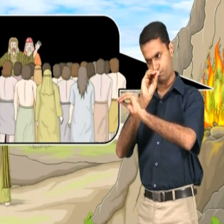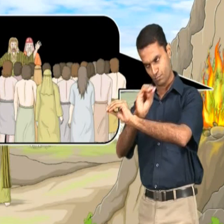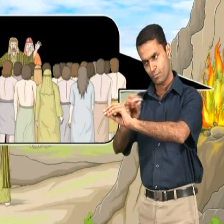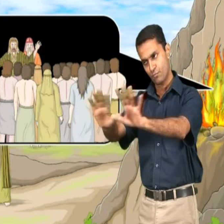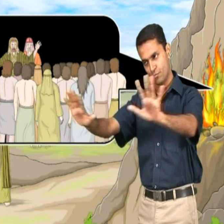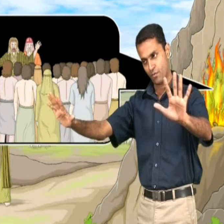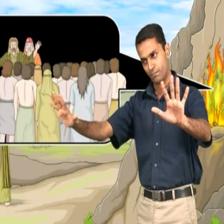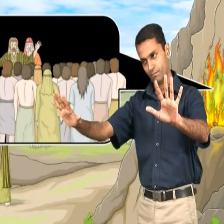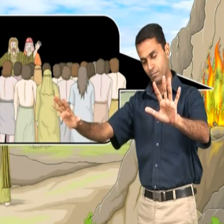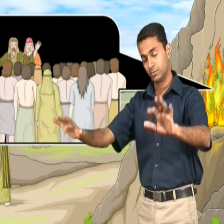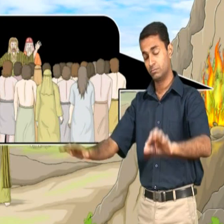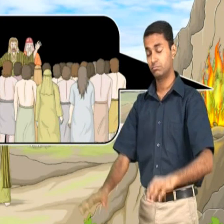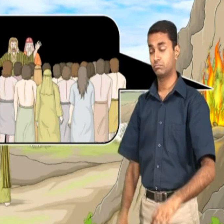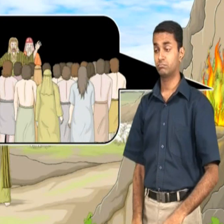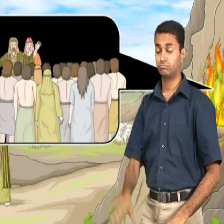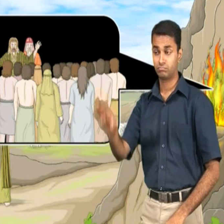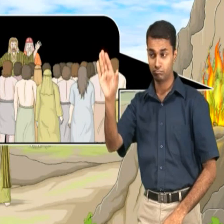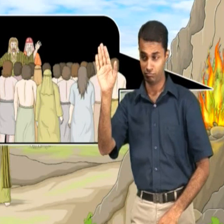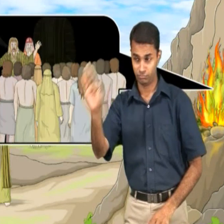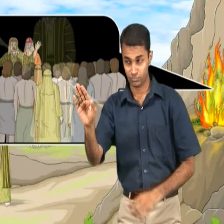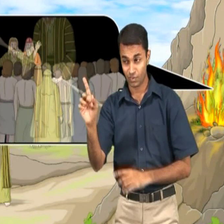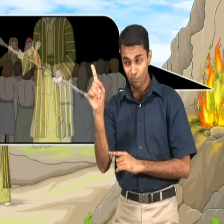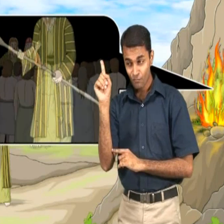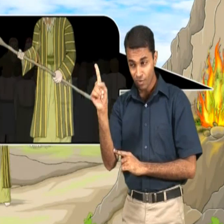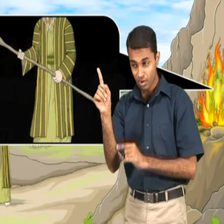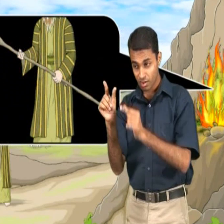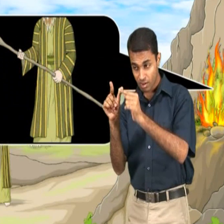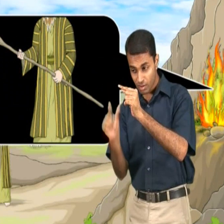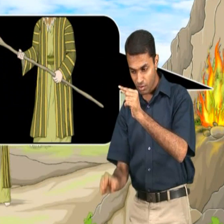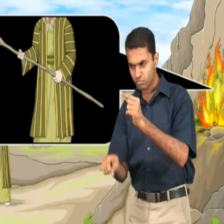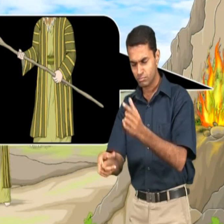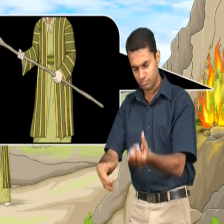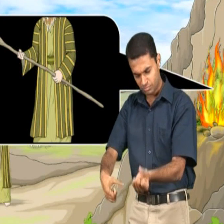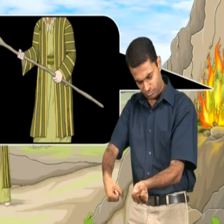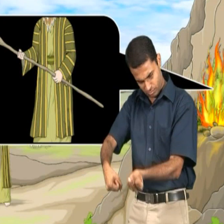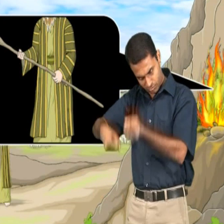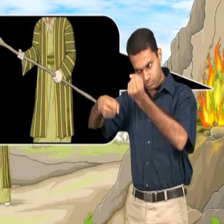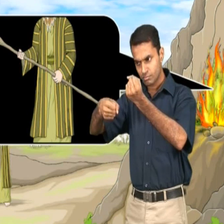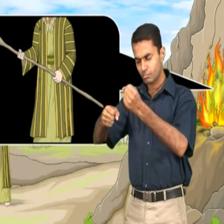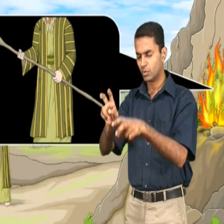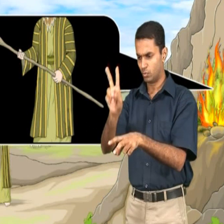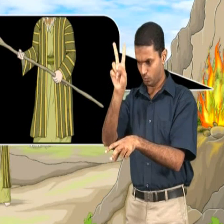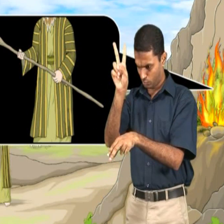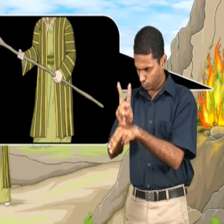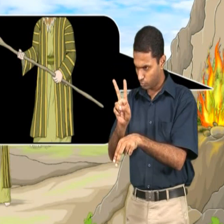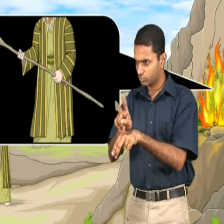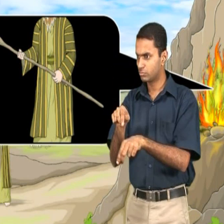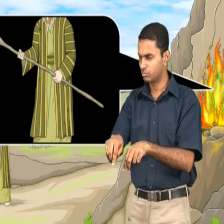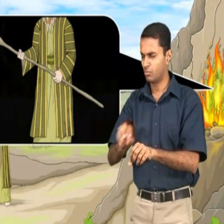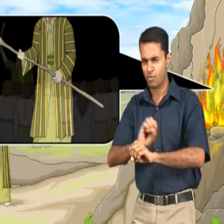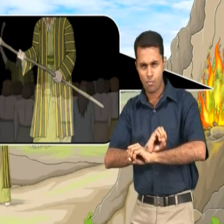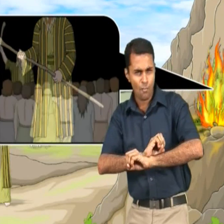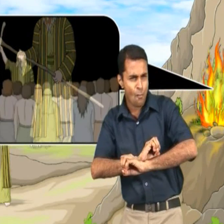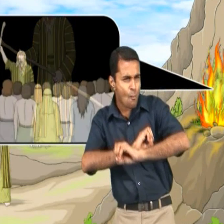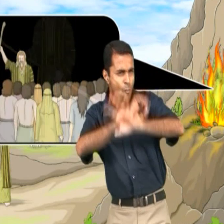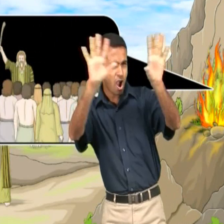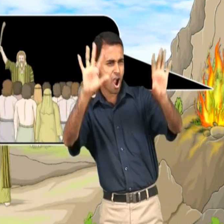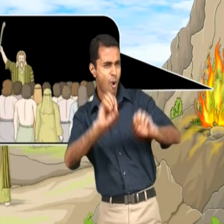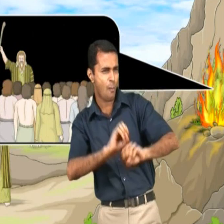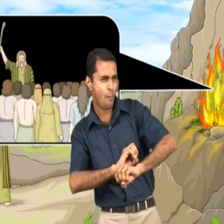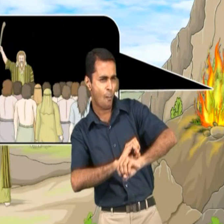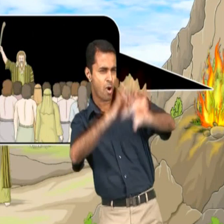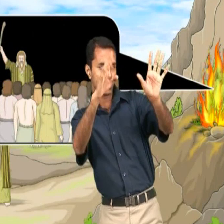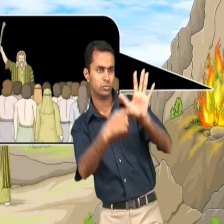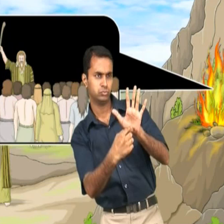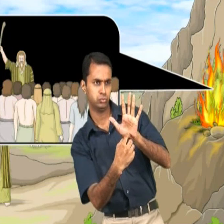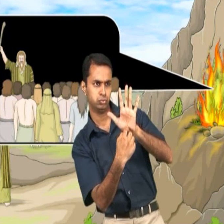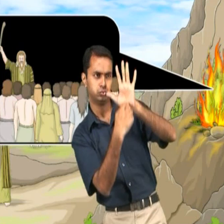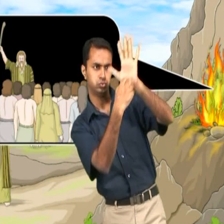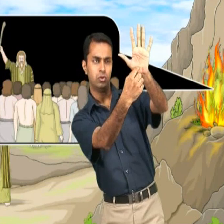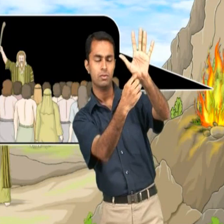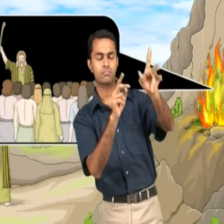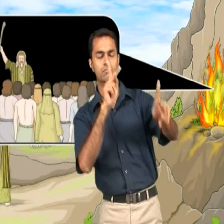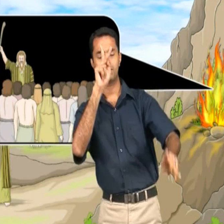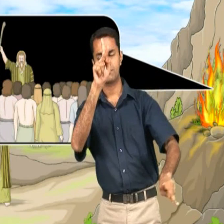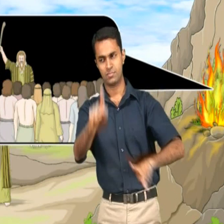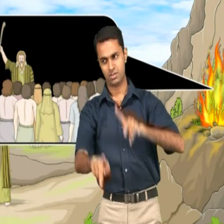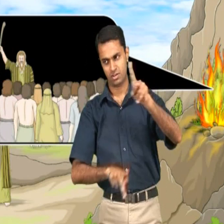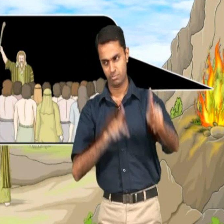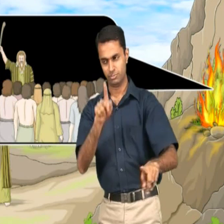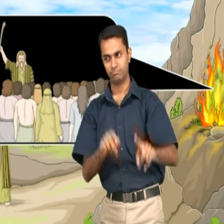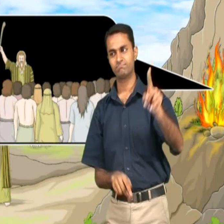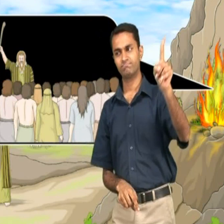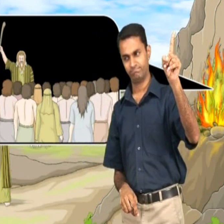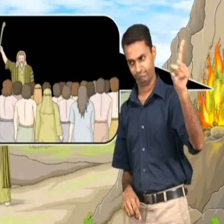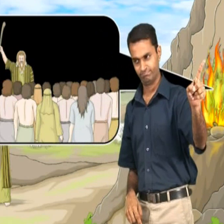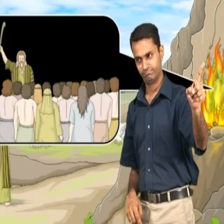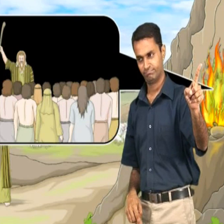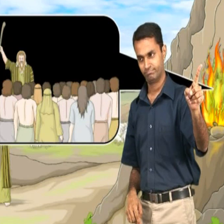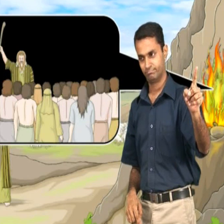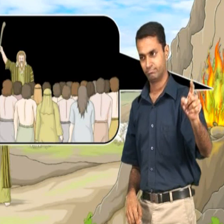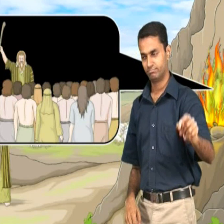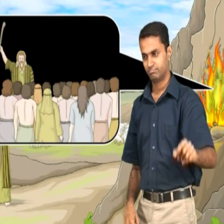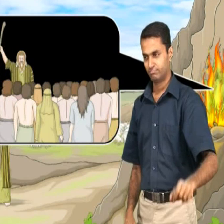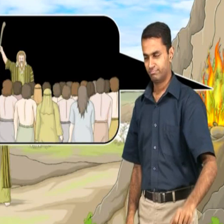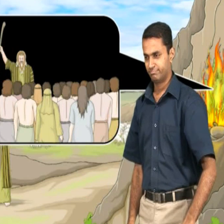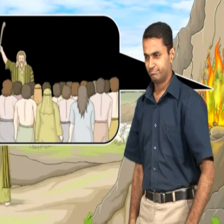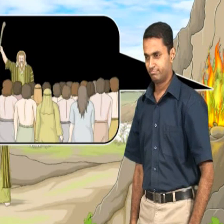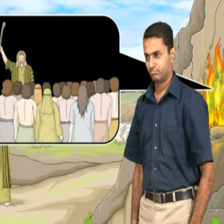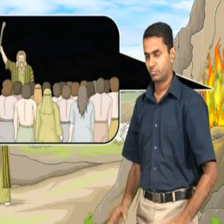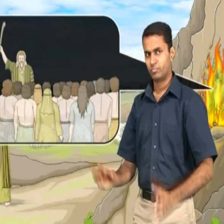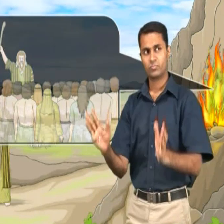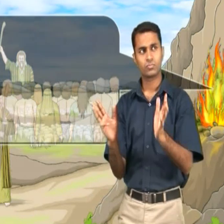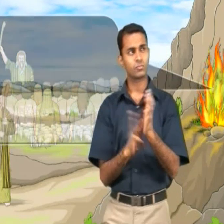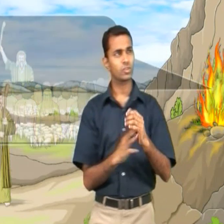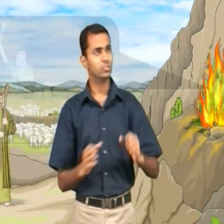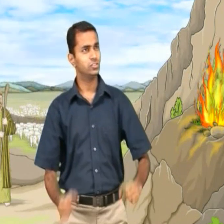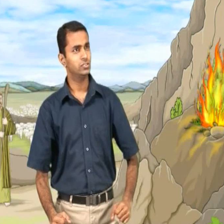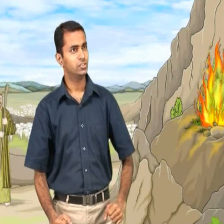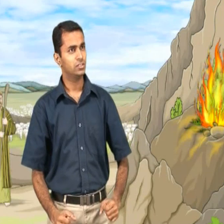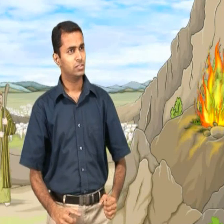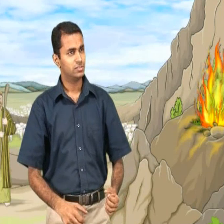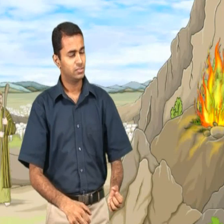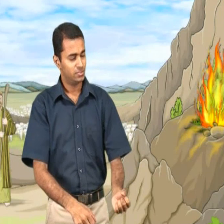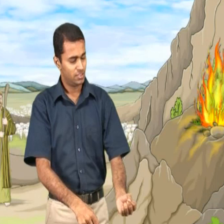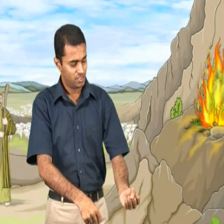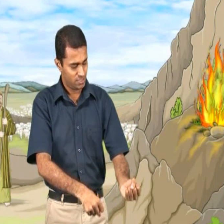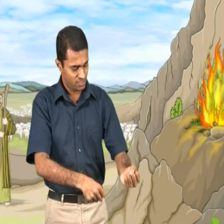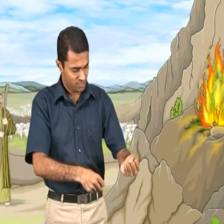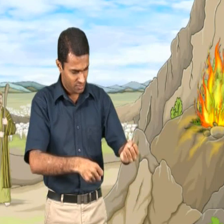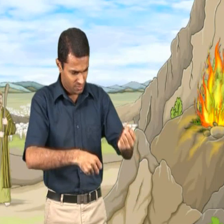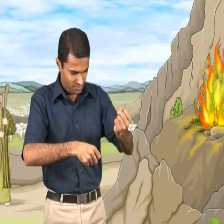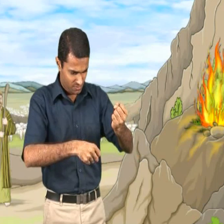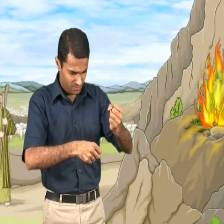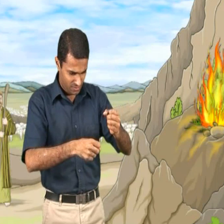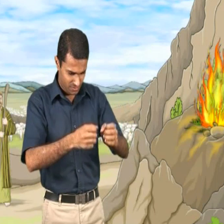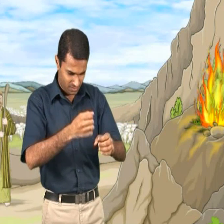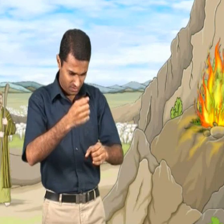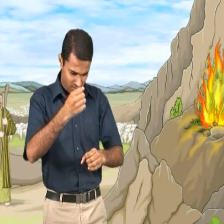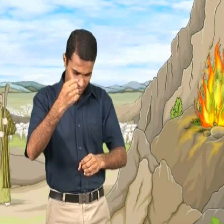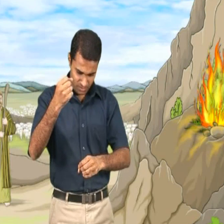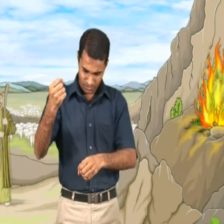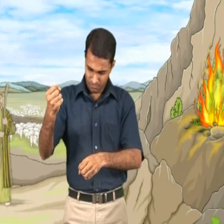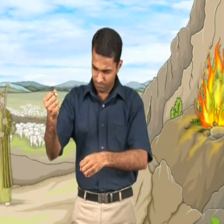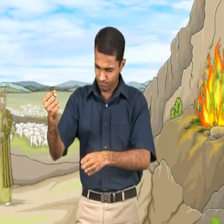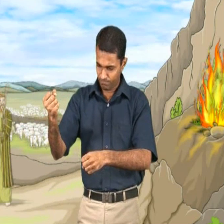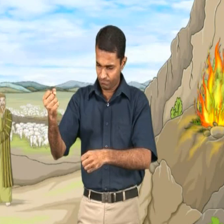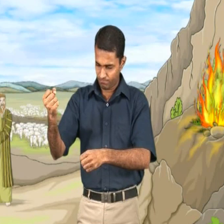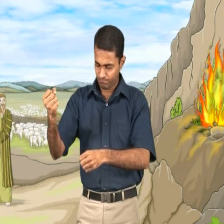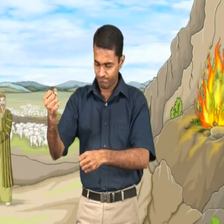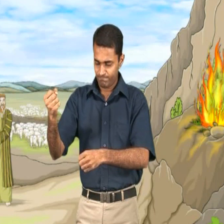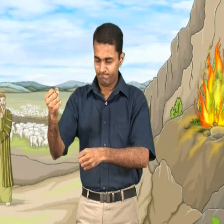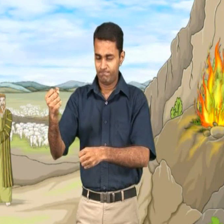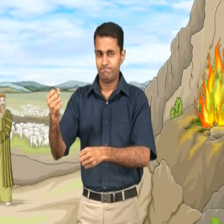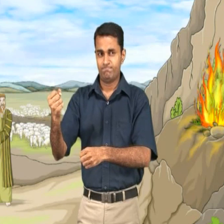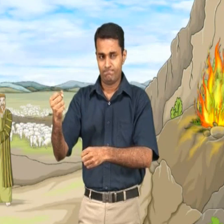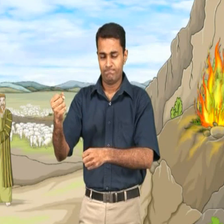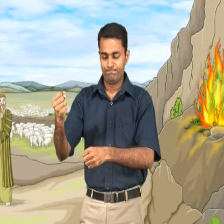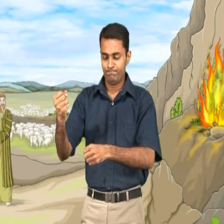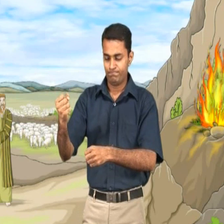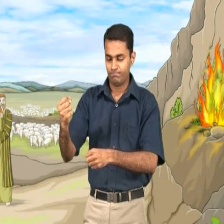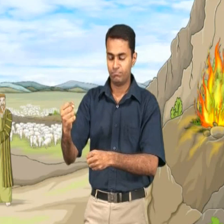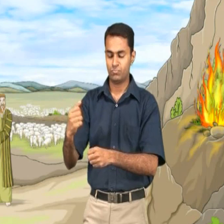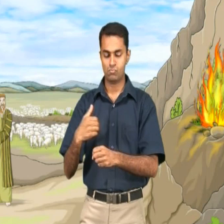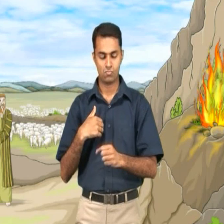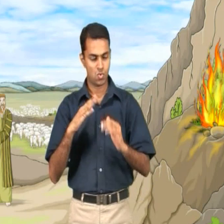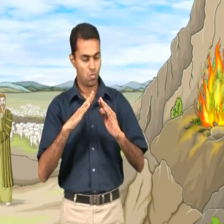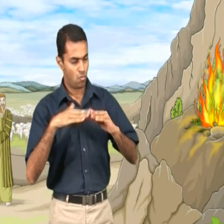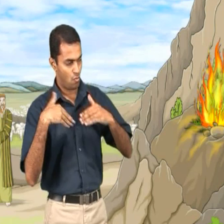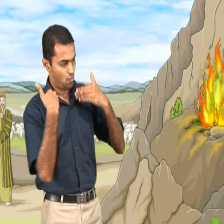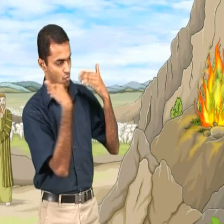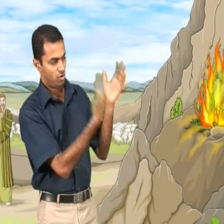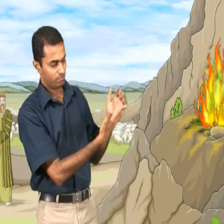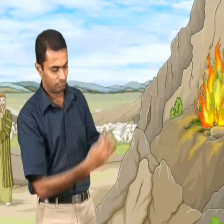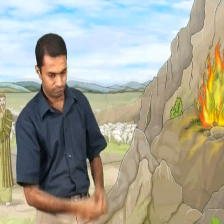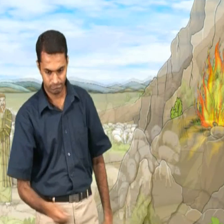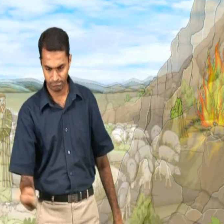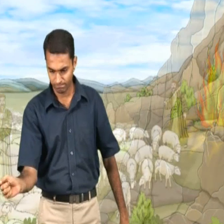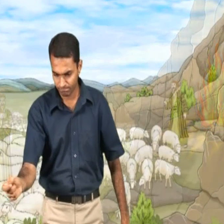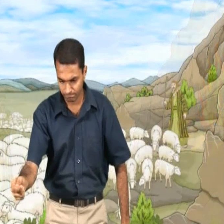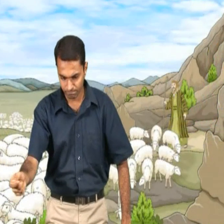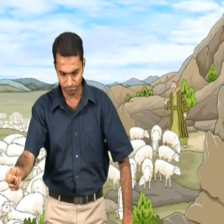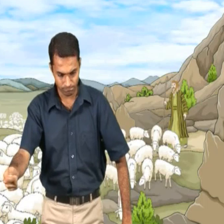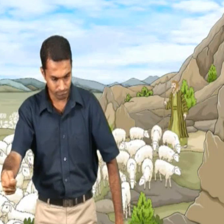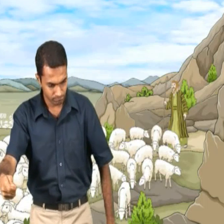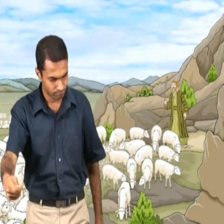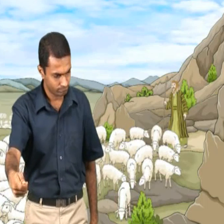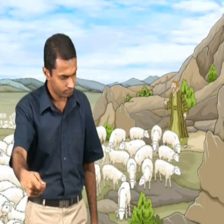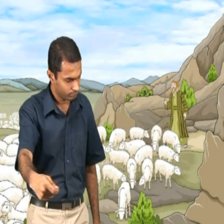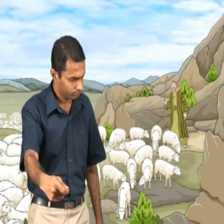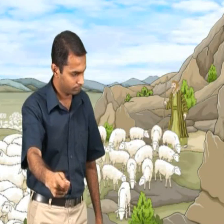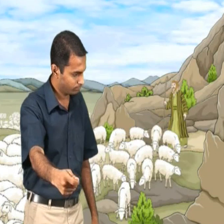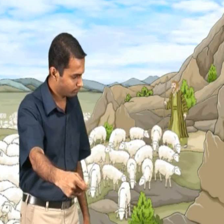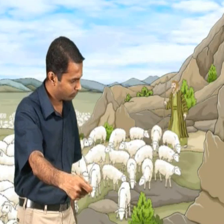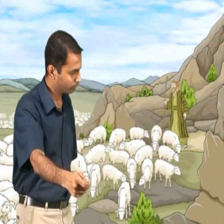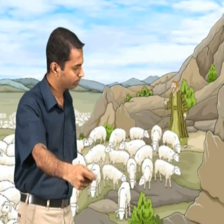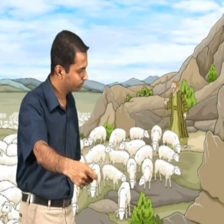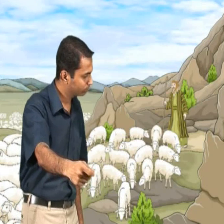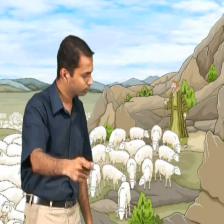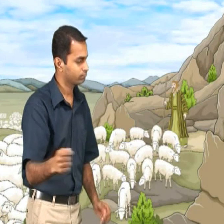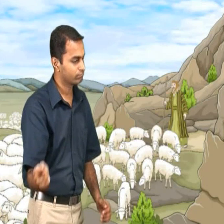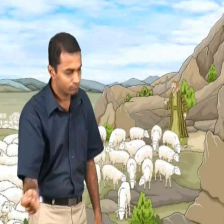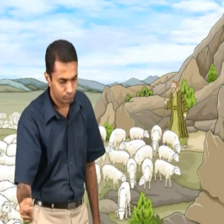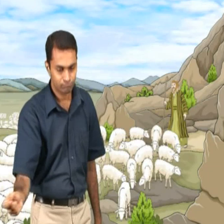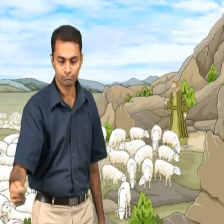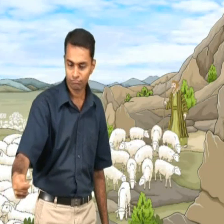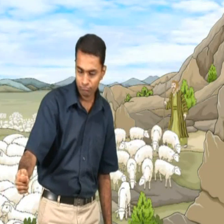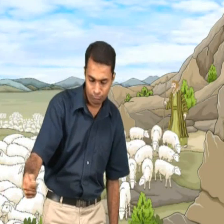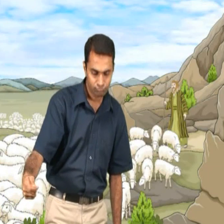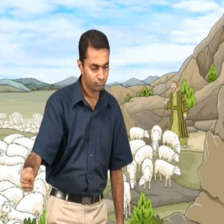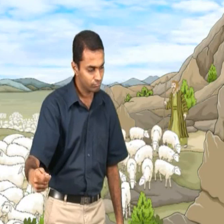But take this staff in your hand so you can perform signs with it.”